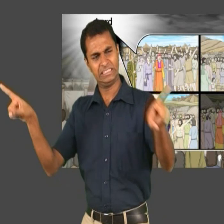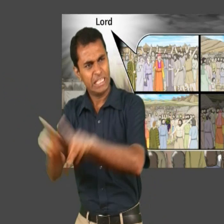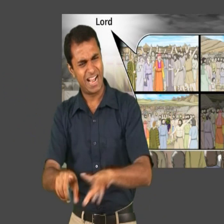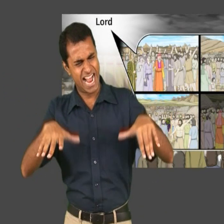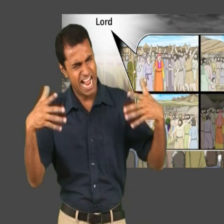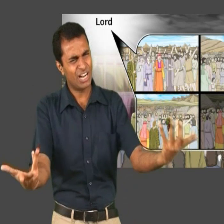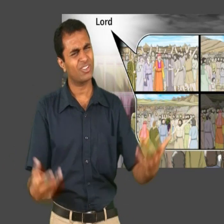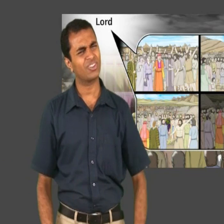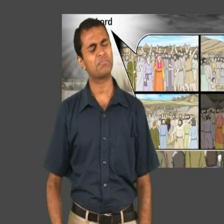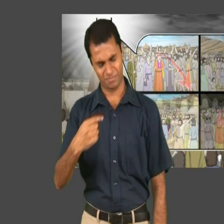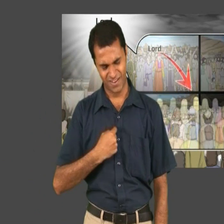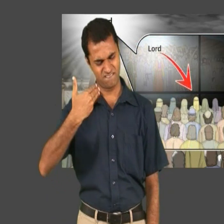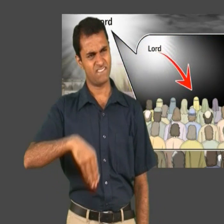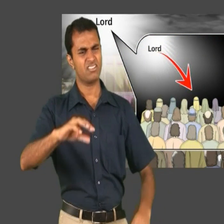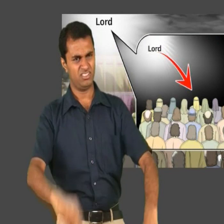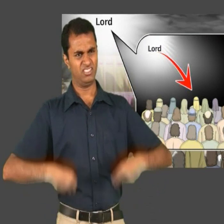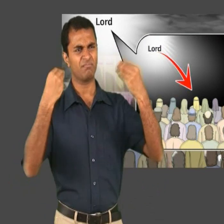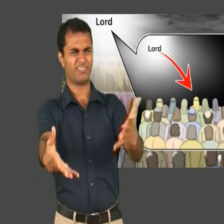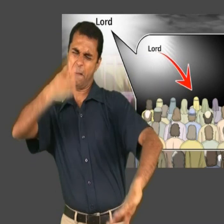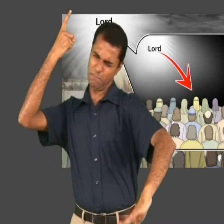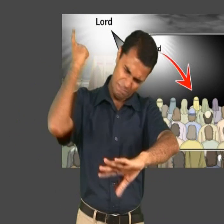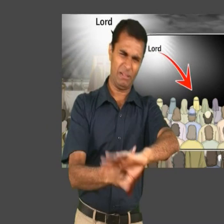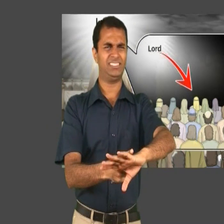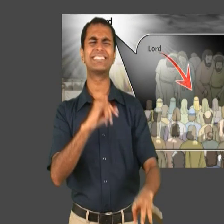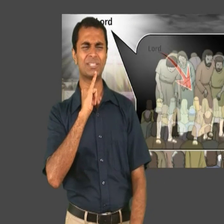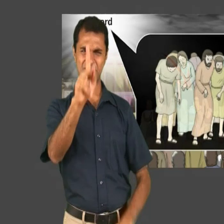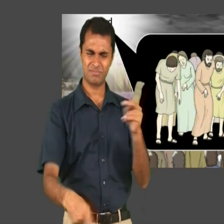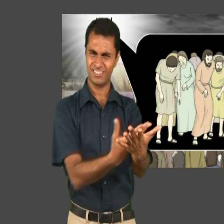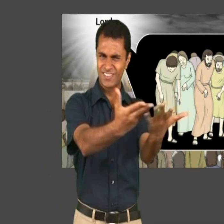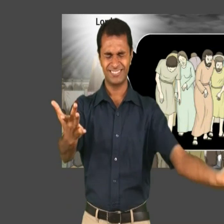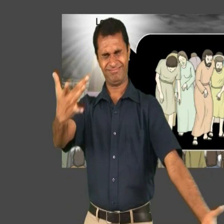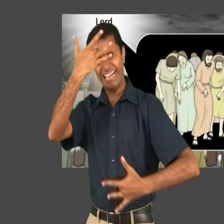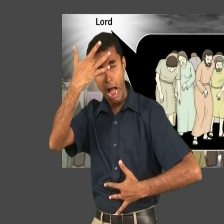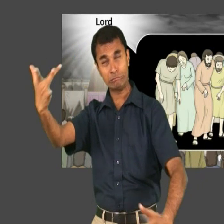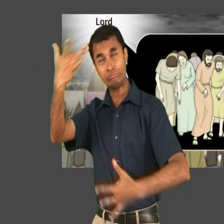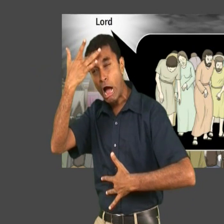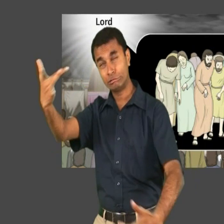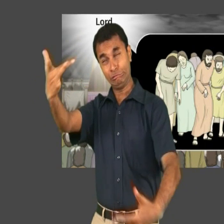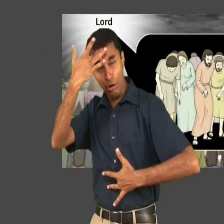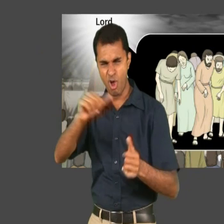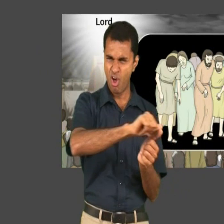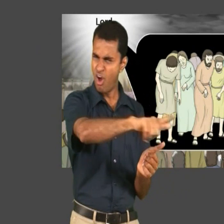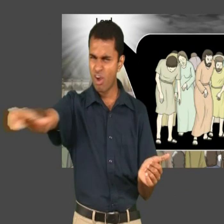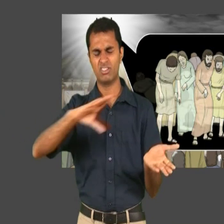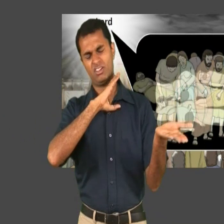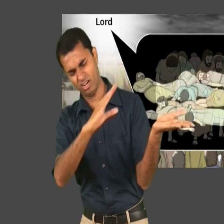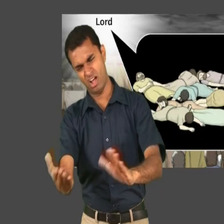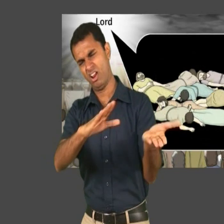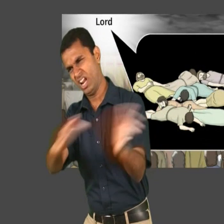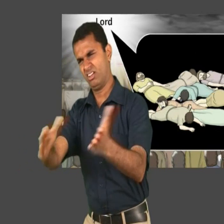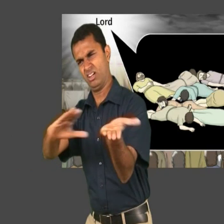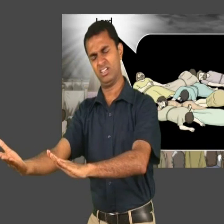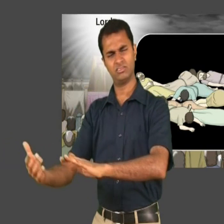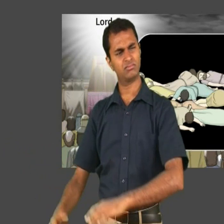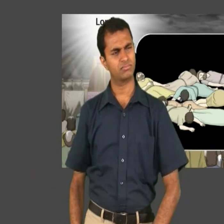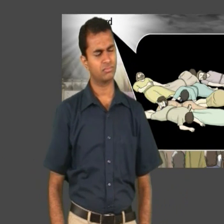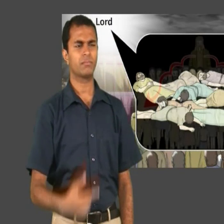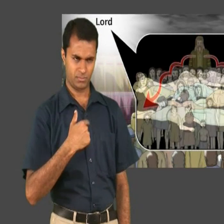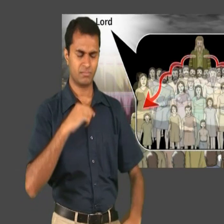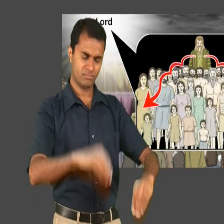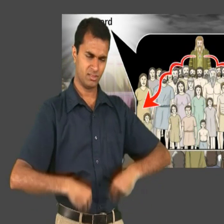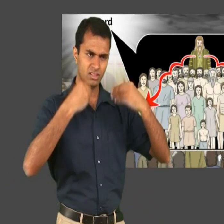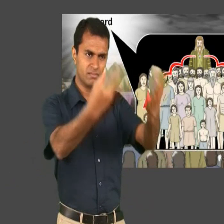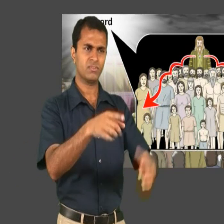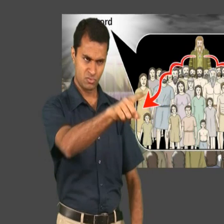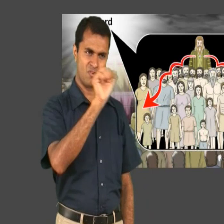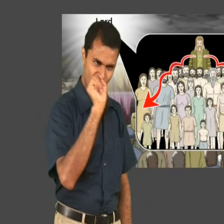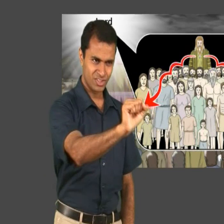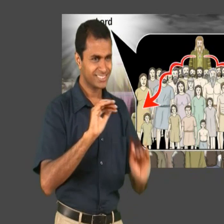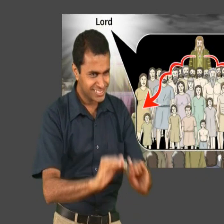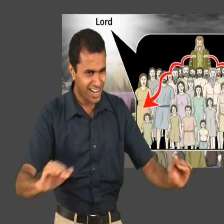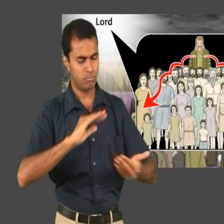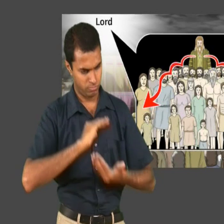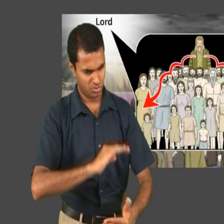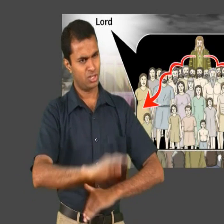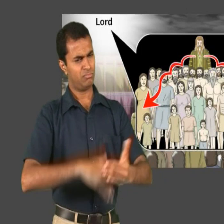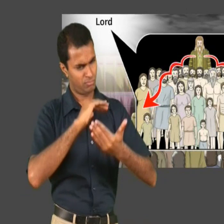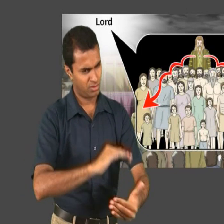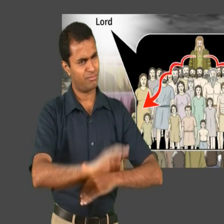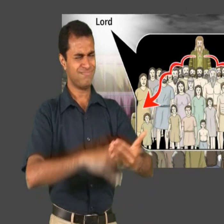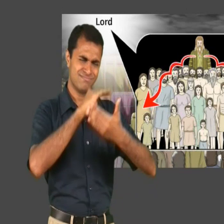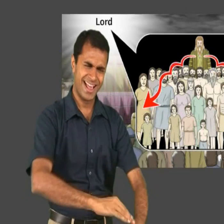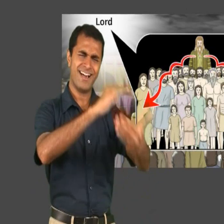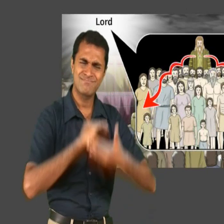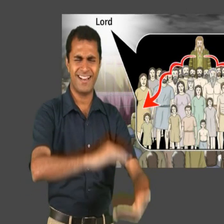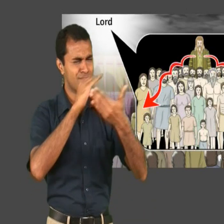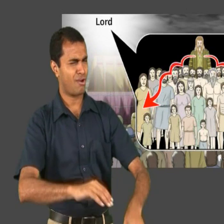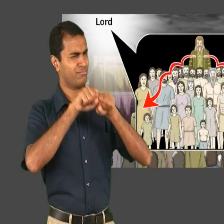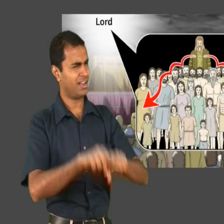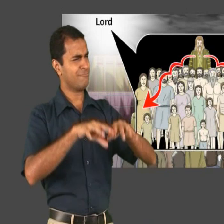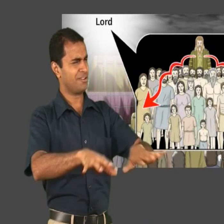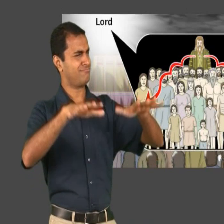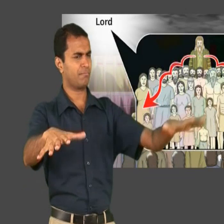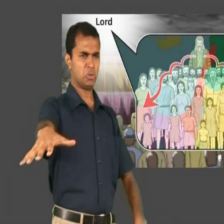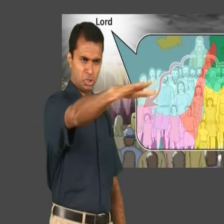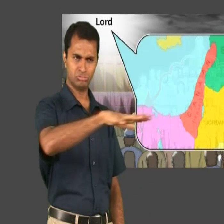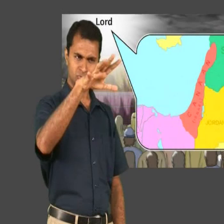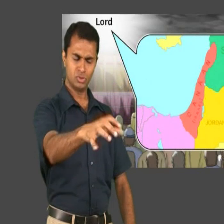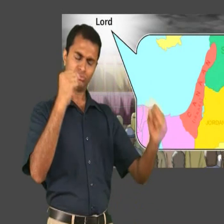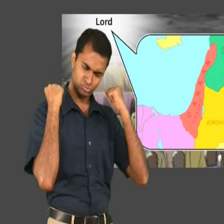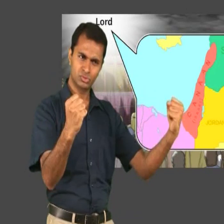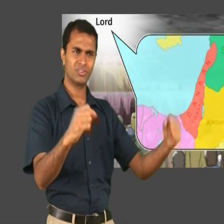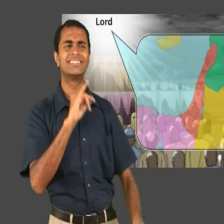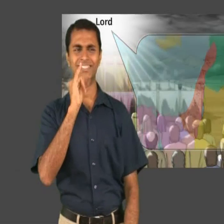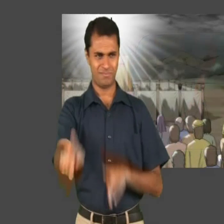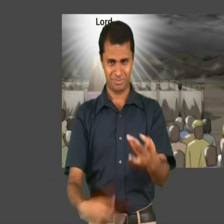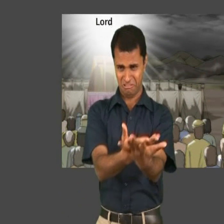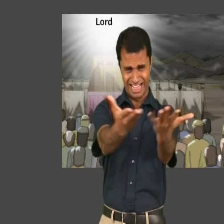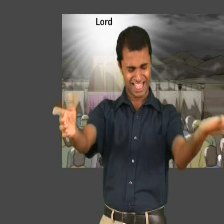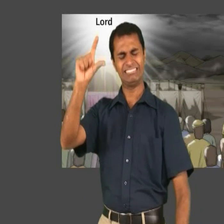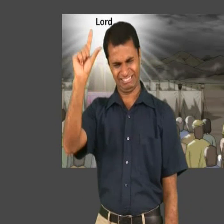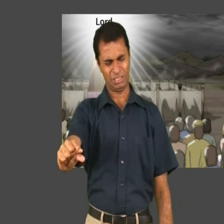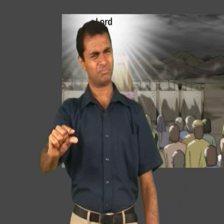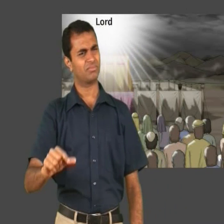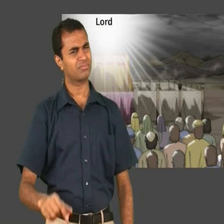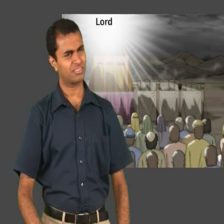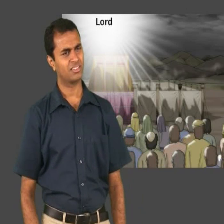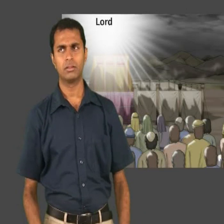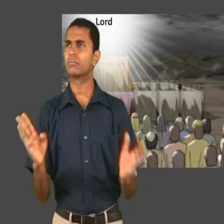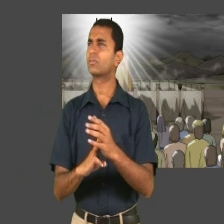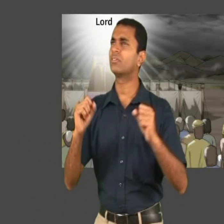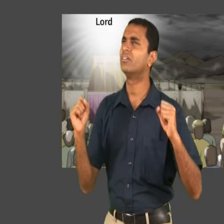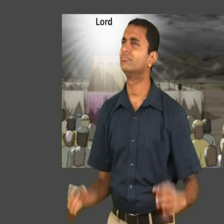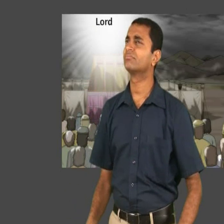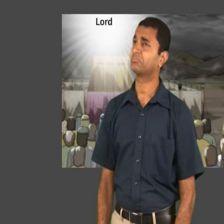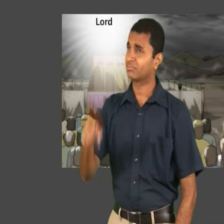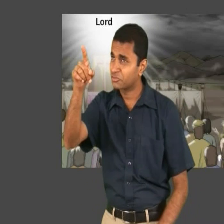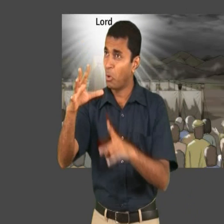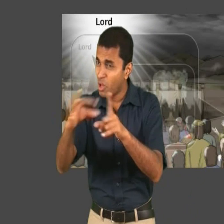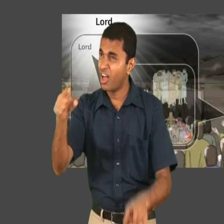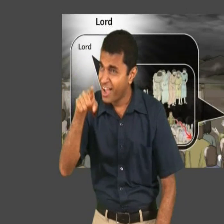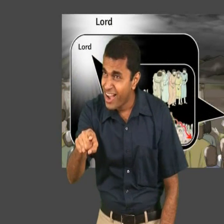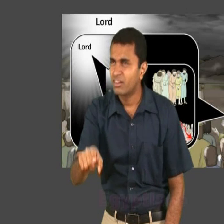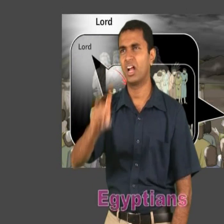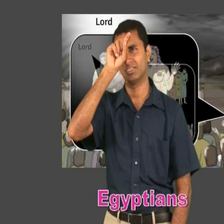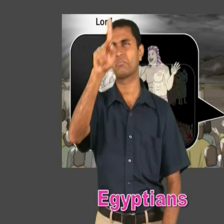I will strike them with a plague and destroy them—and I will make you into a nation greater and mightier than they are.”